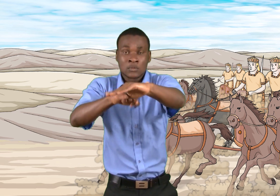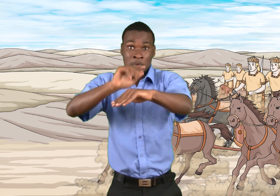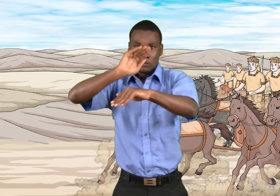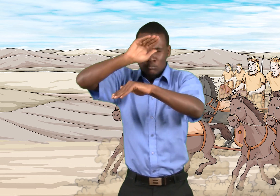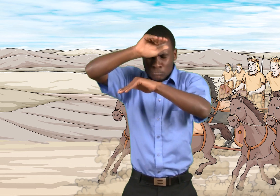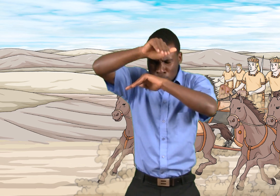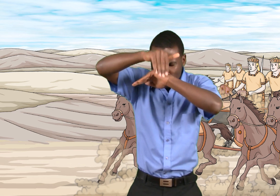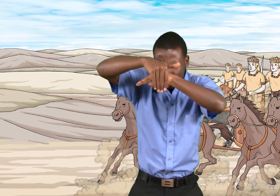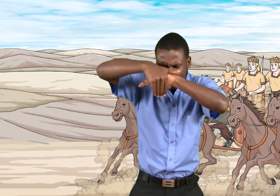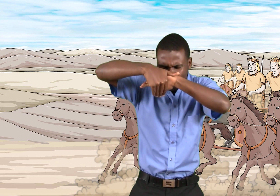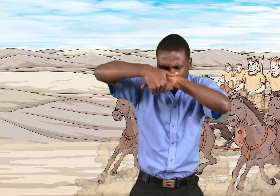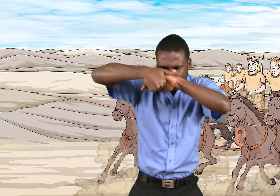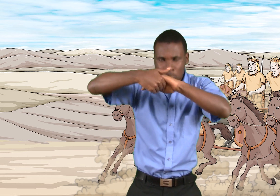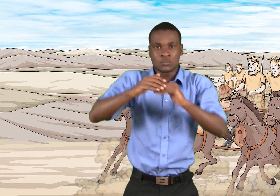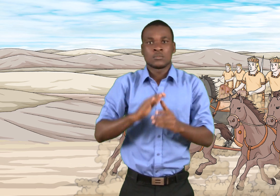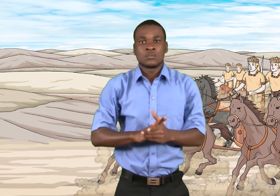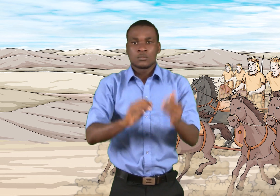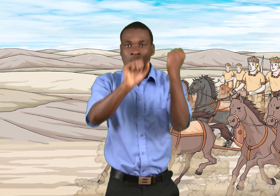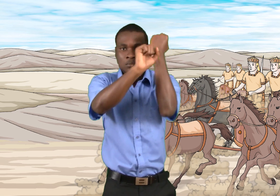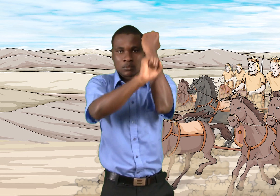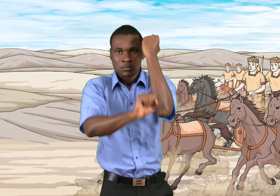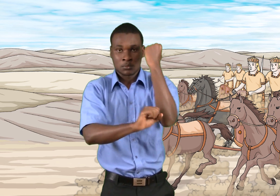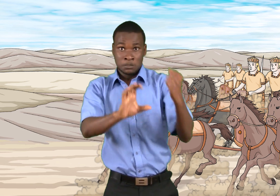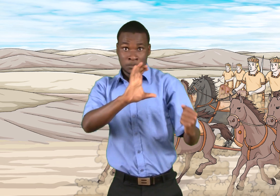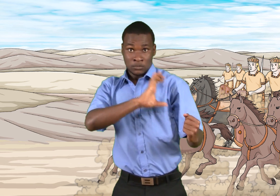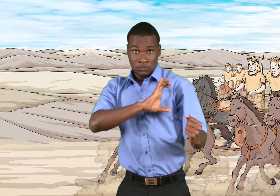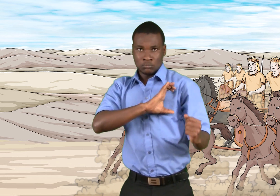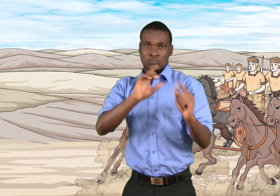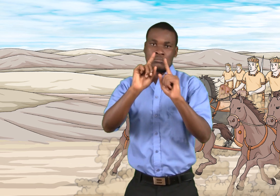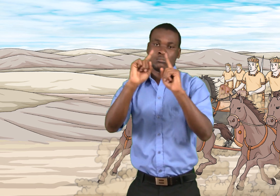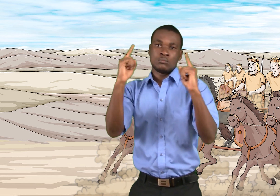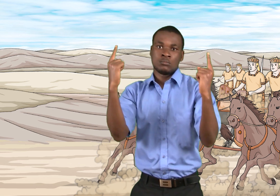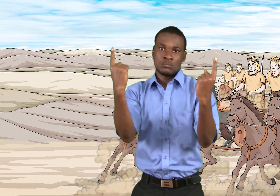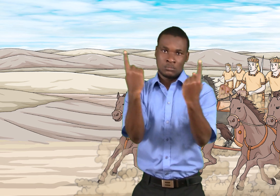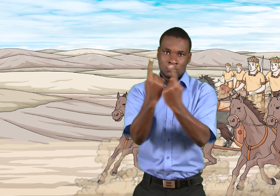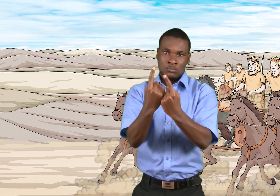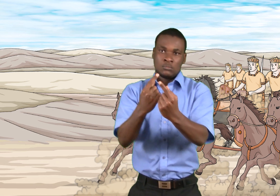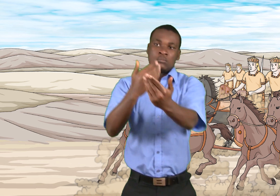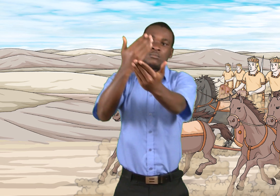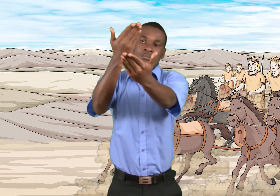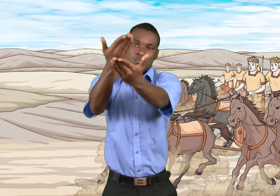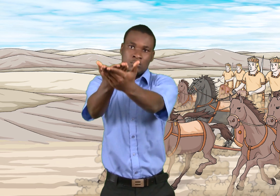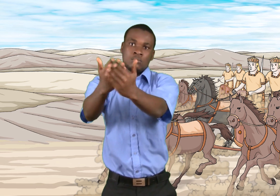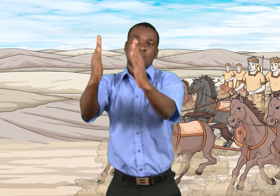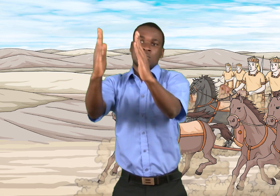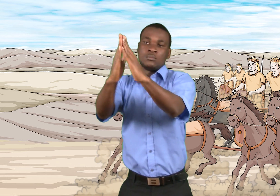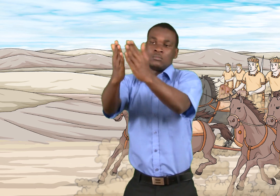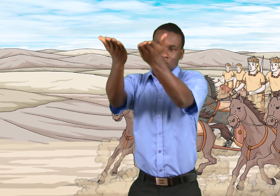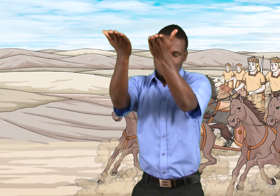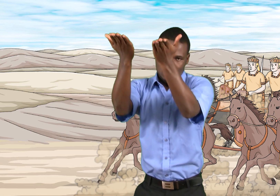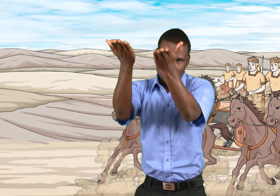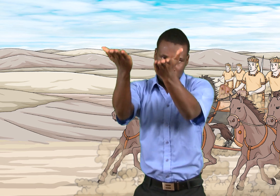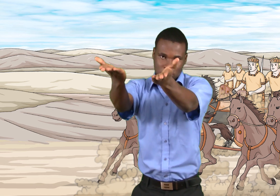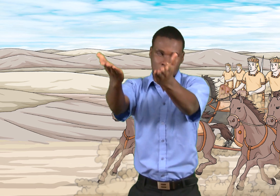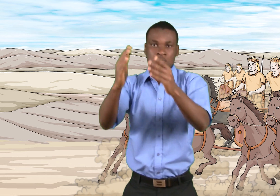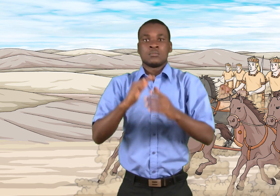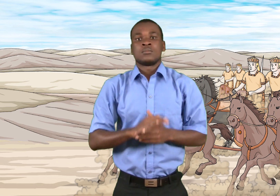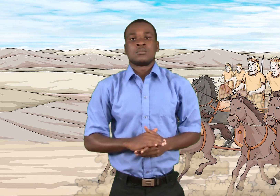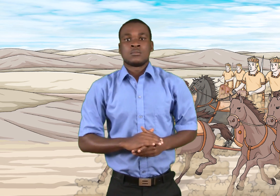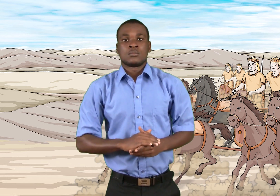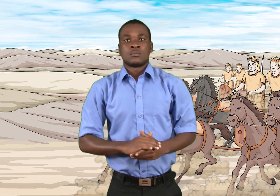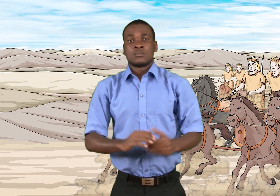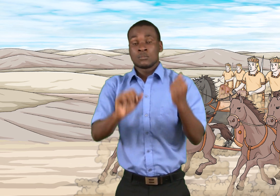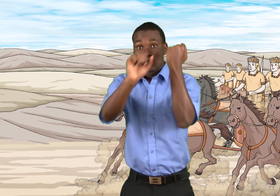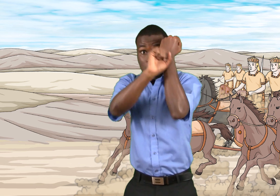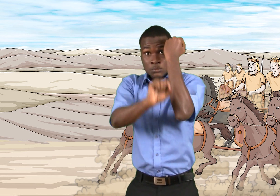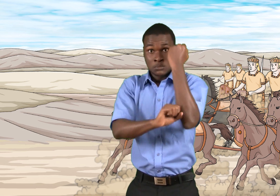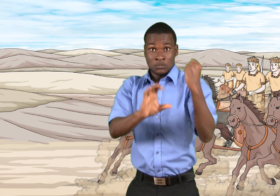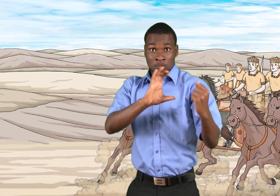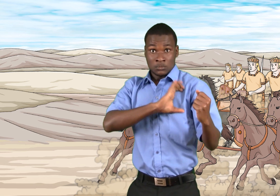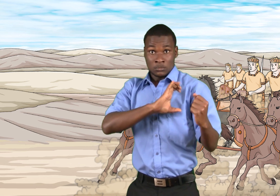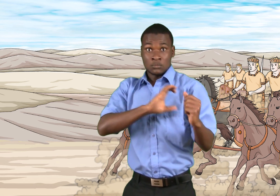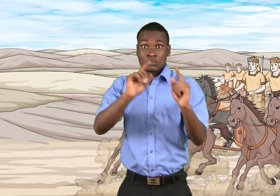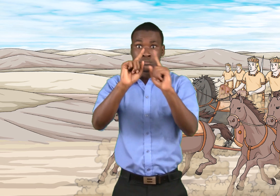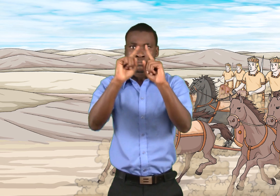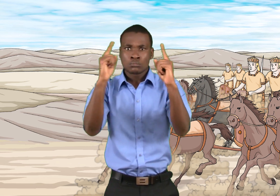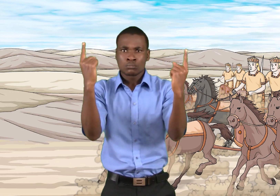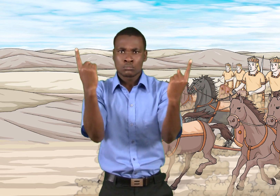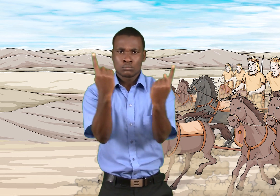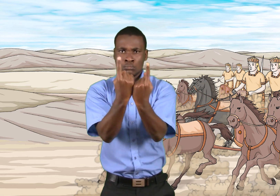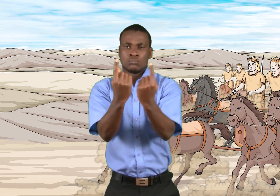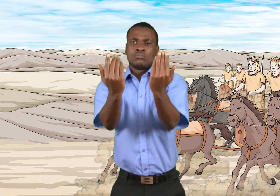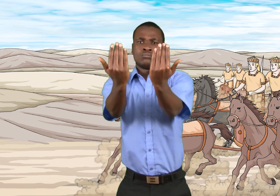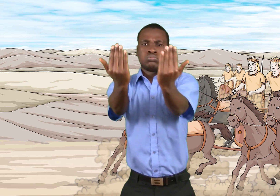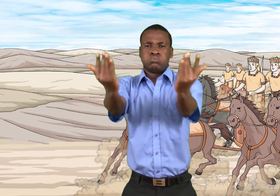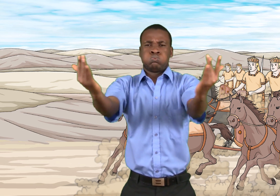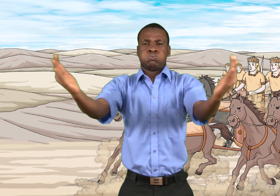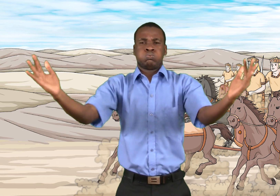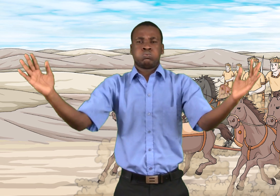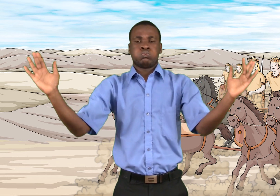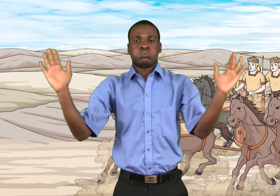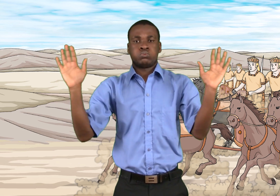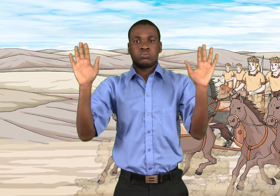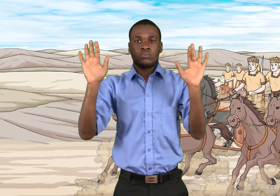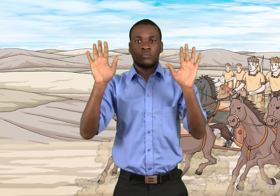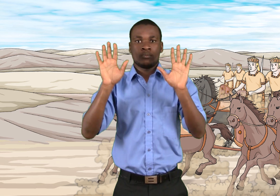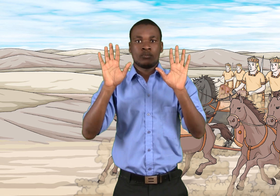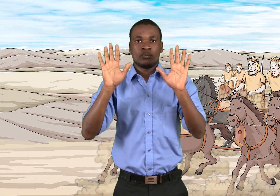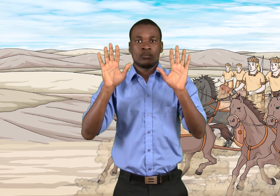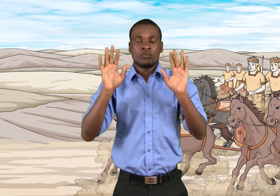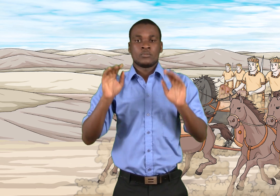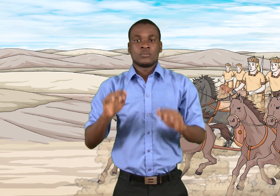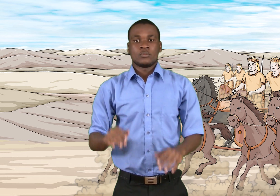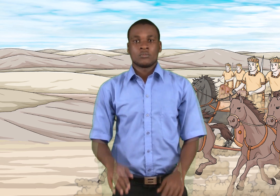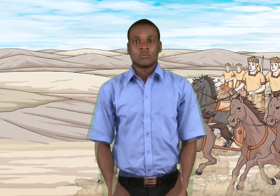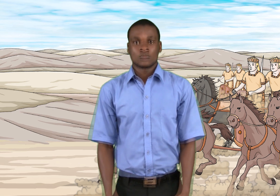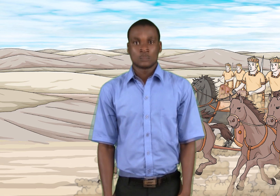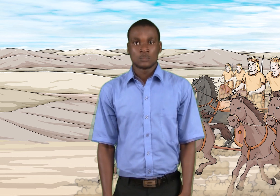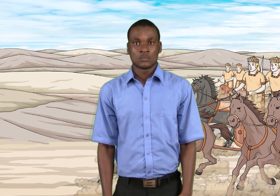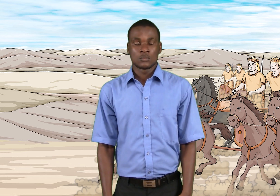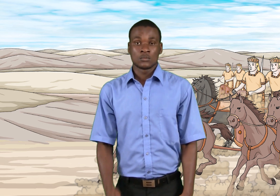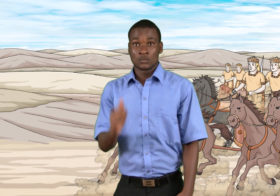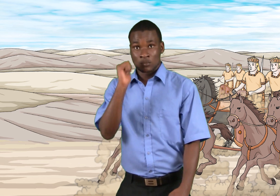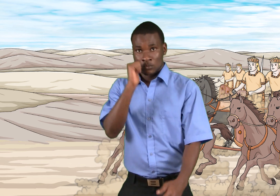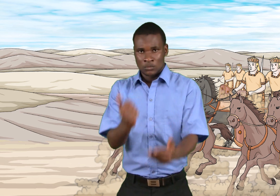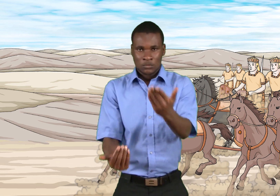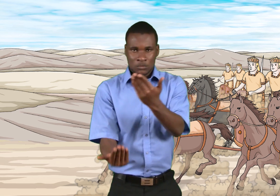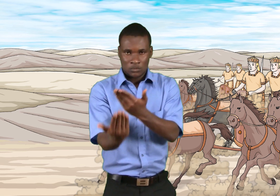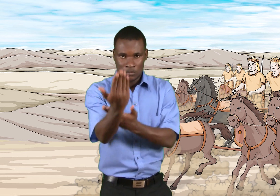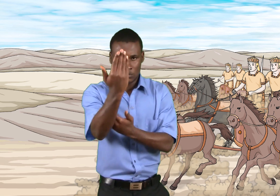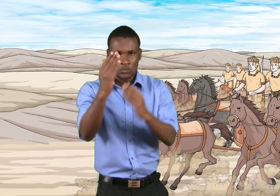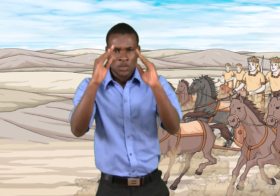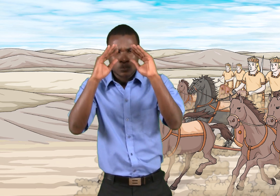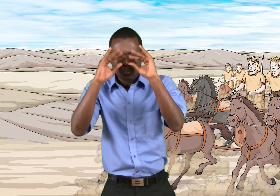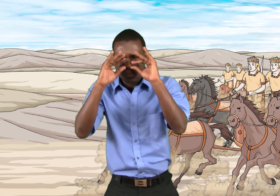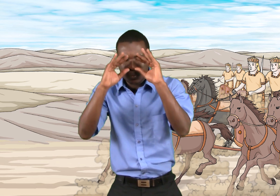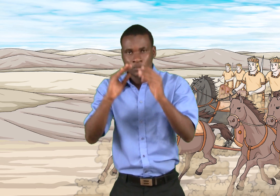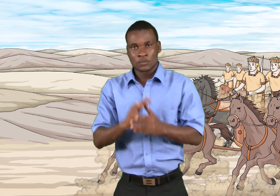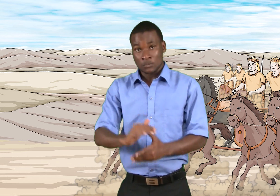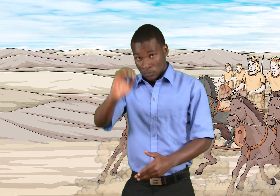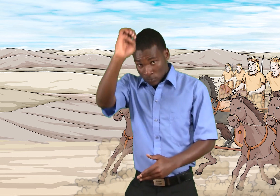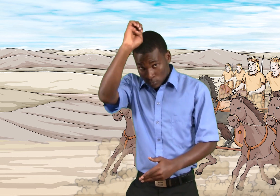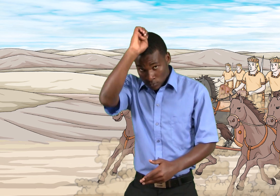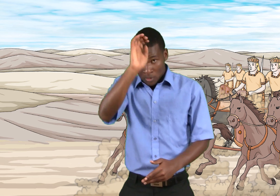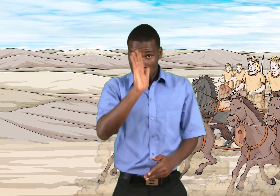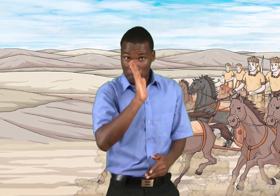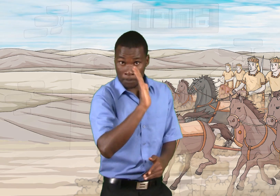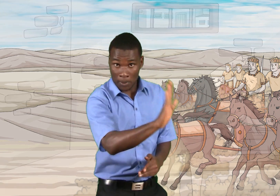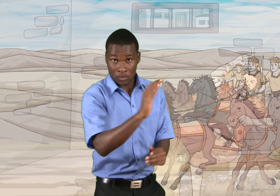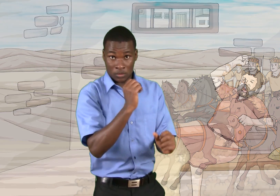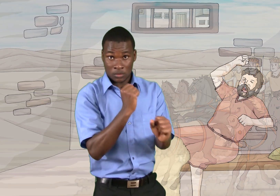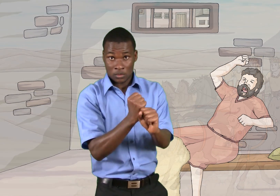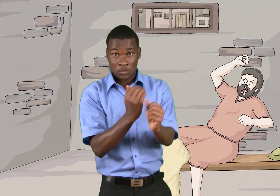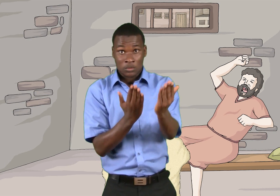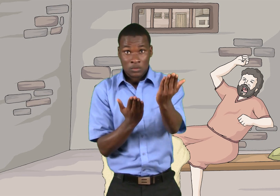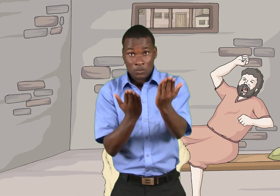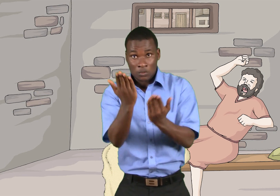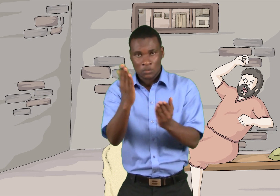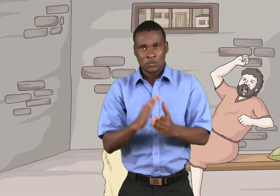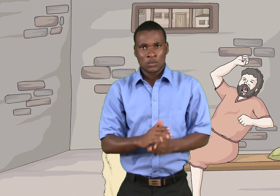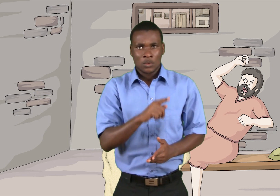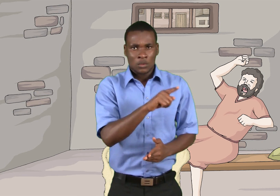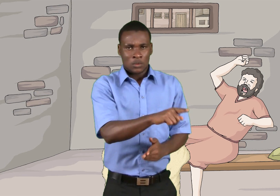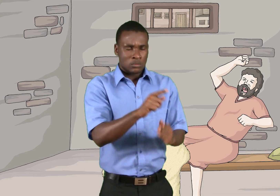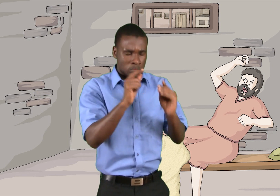They went there by night and surrounded the city.